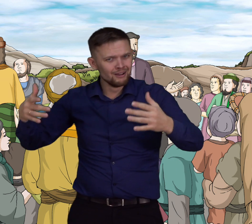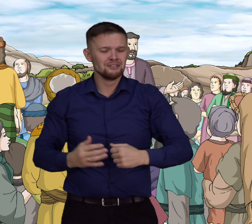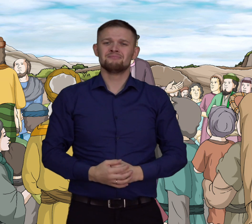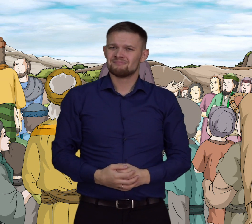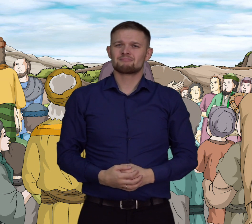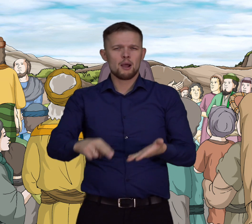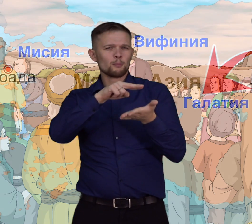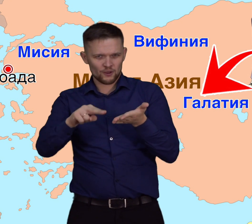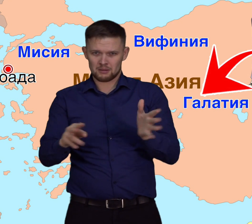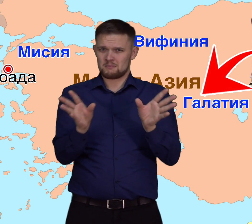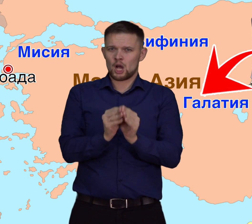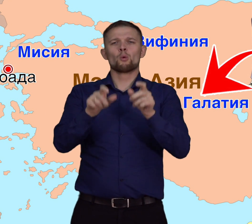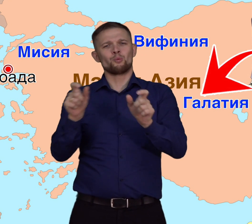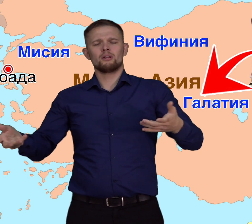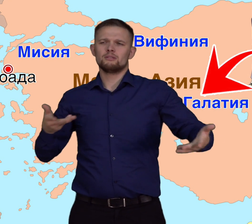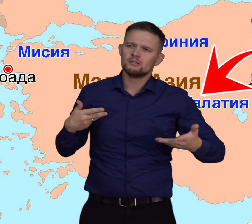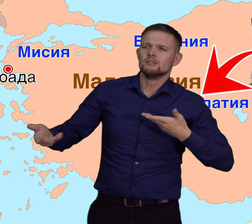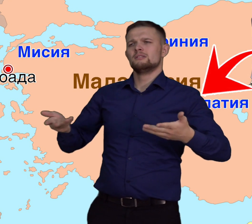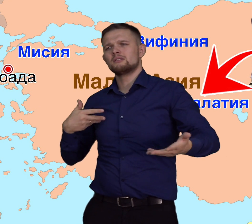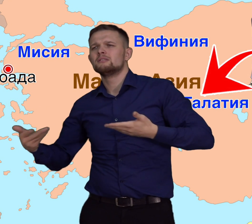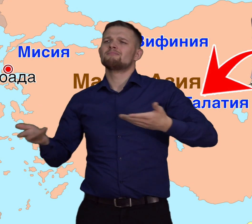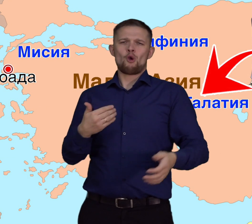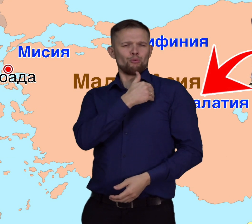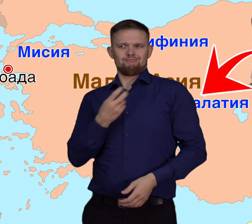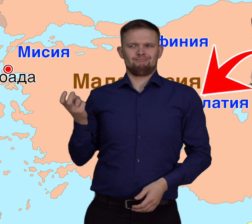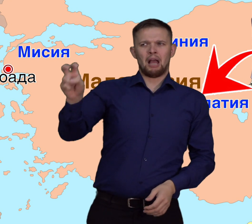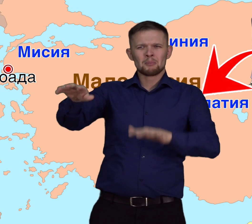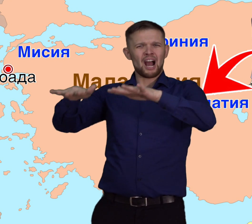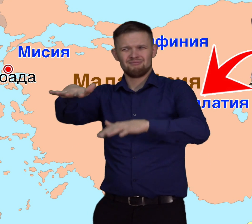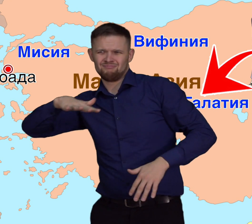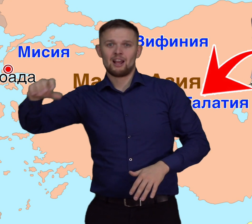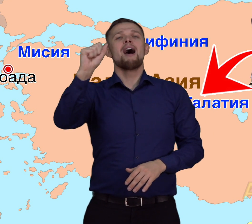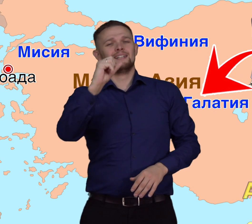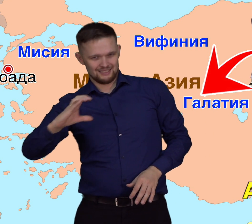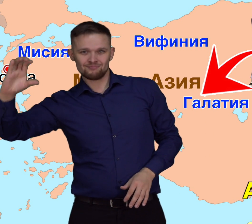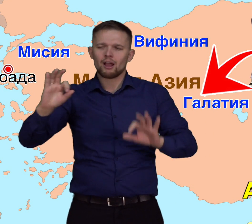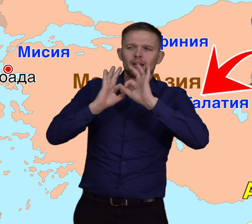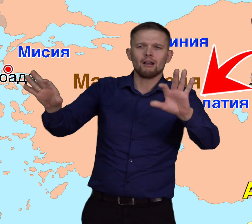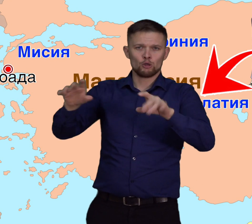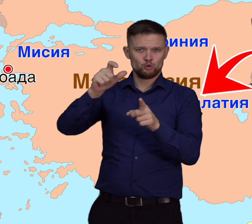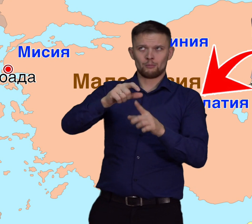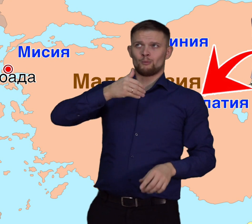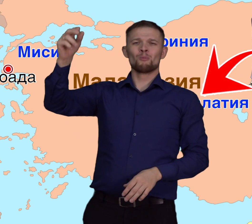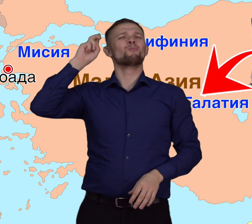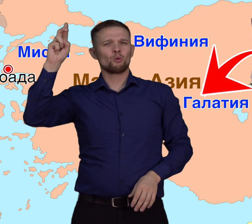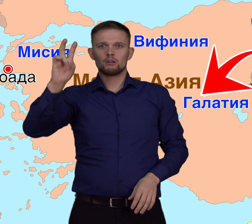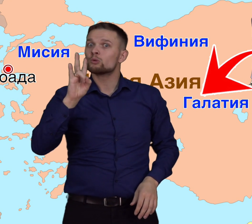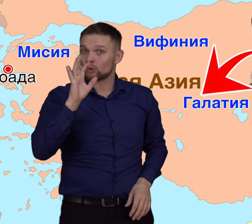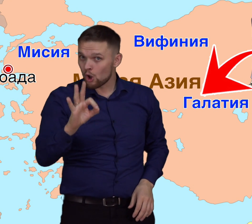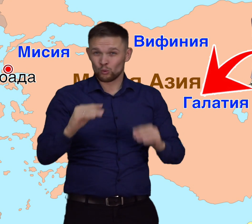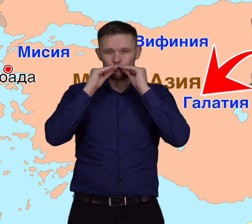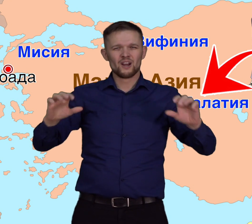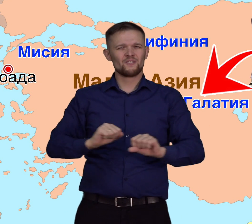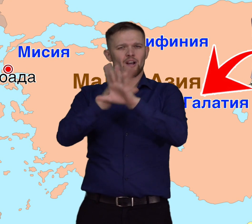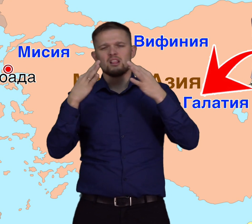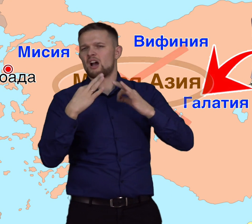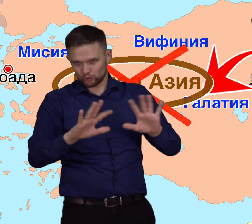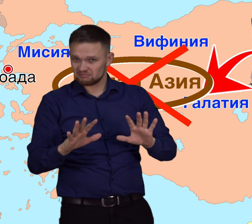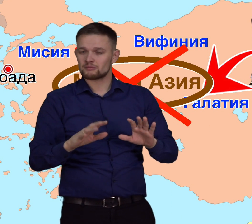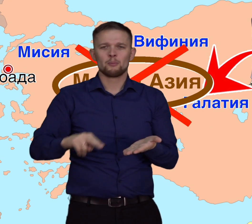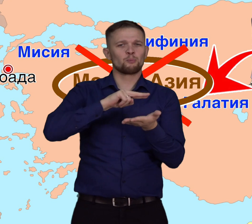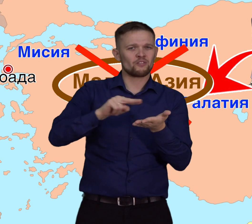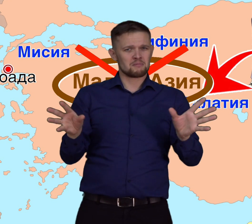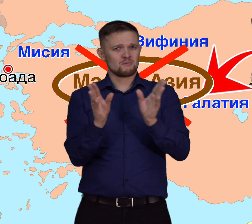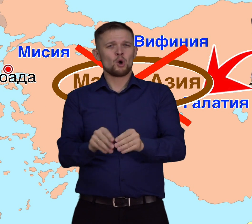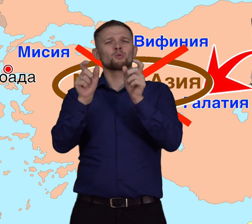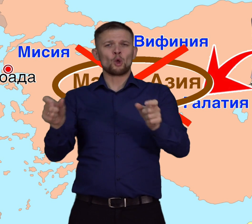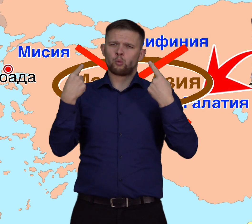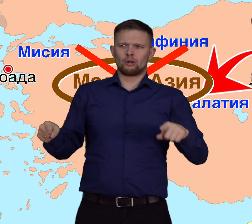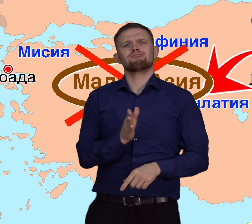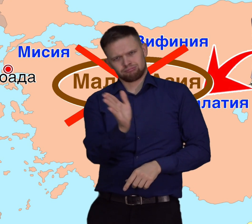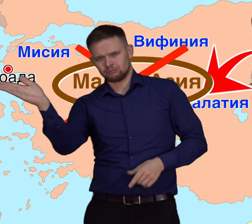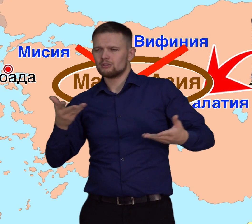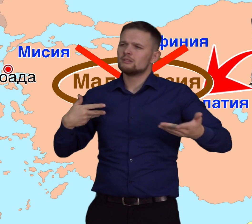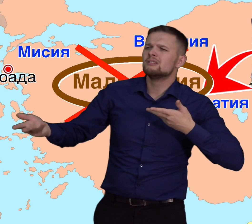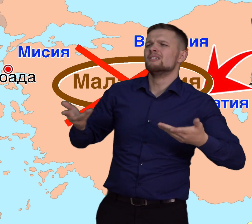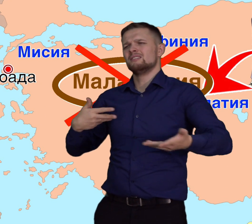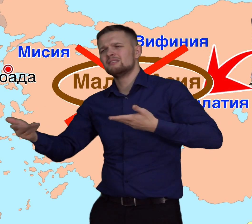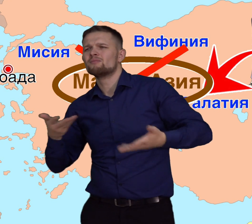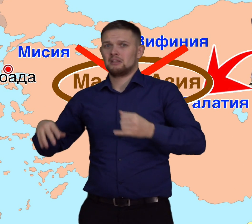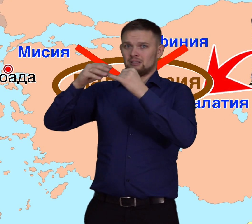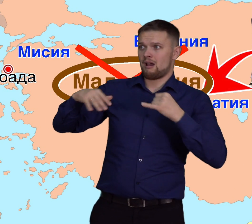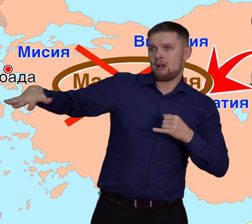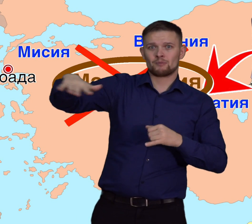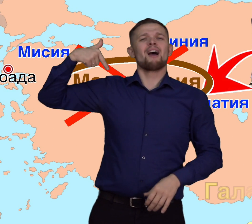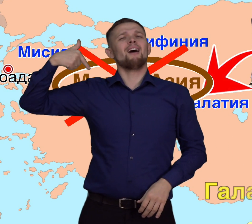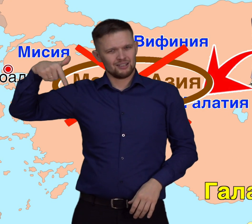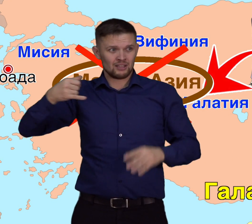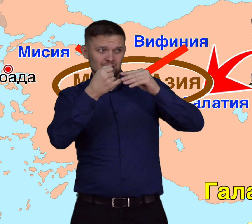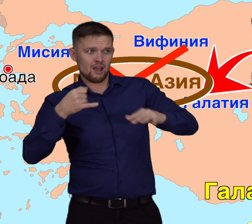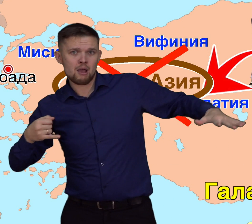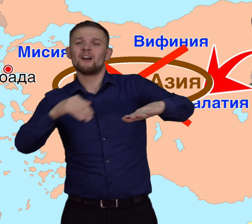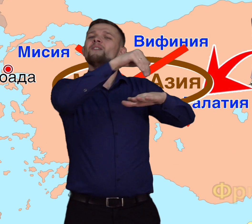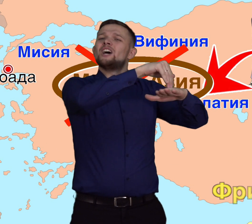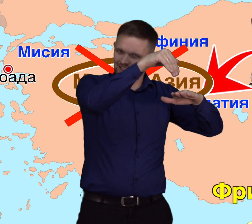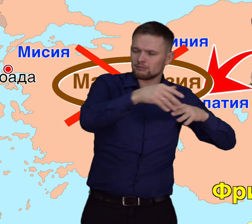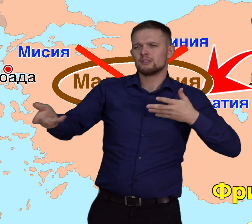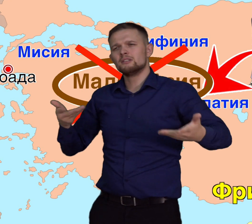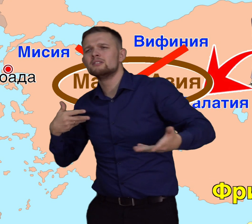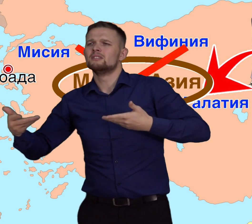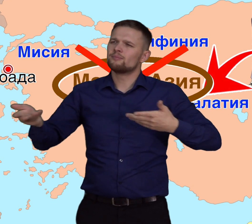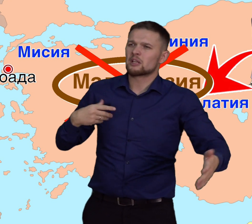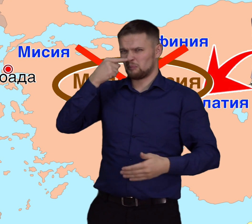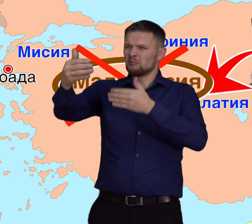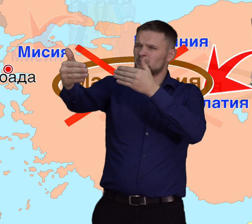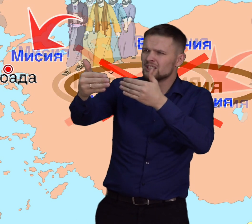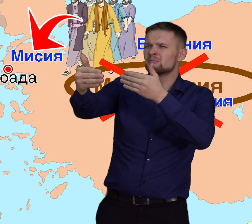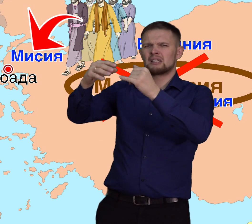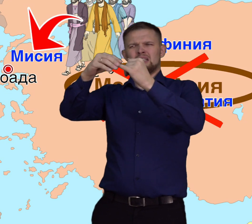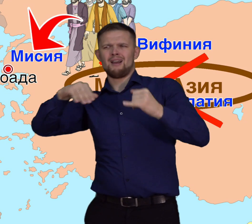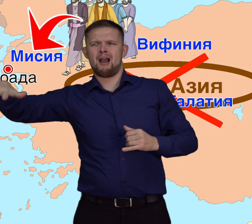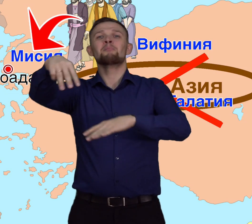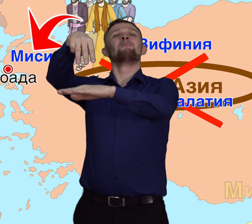After the Holy Spirit had prevented them from speaking the word in the province of Asia, they traveled through the region of Phrygia and Galatia.